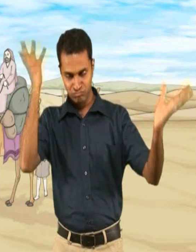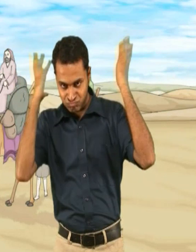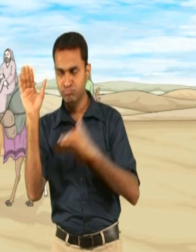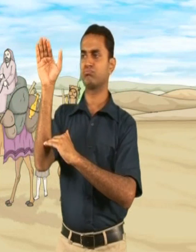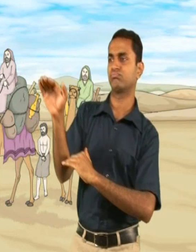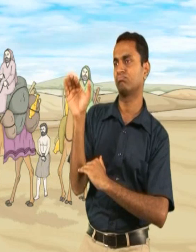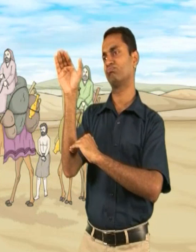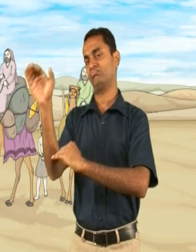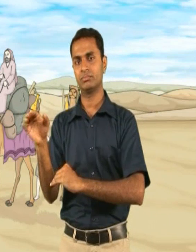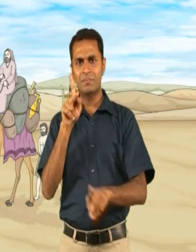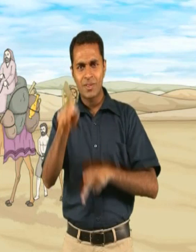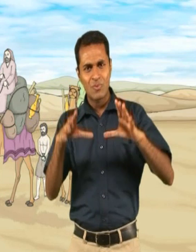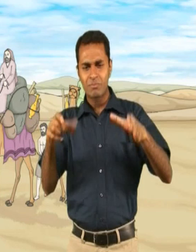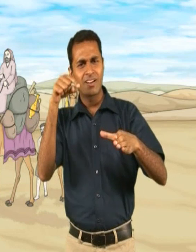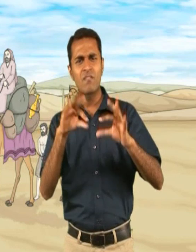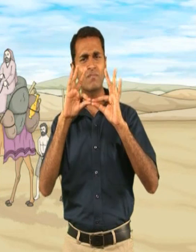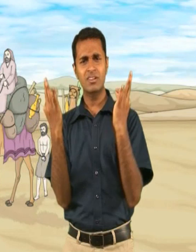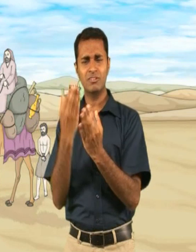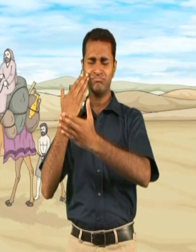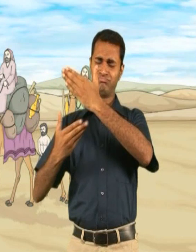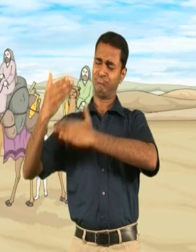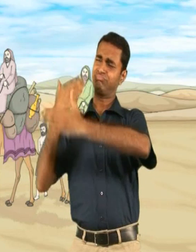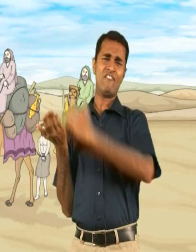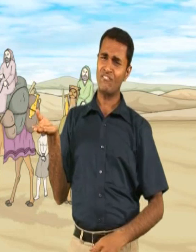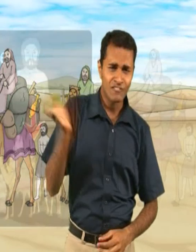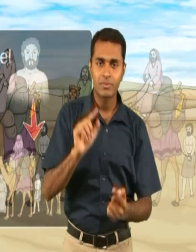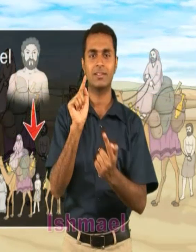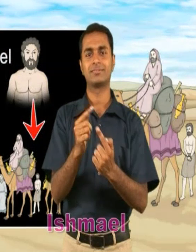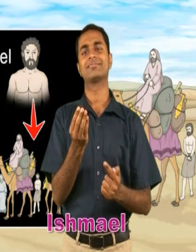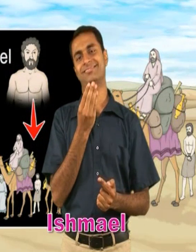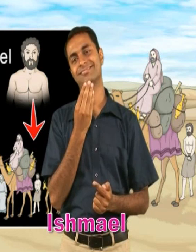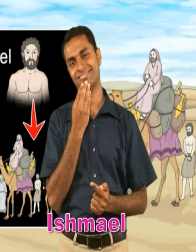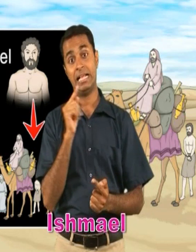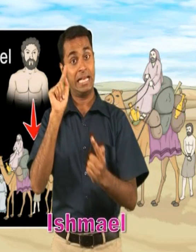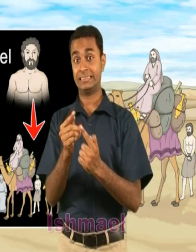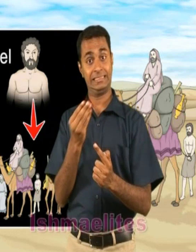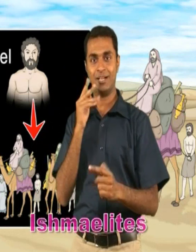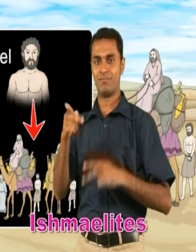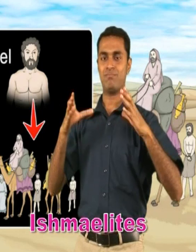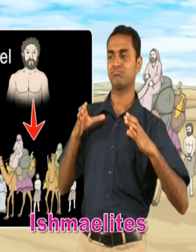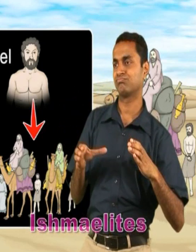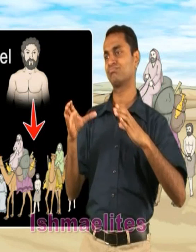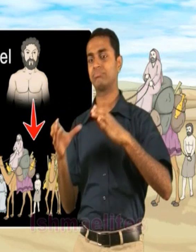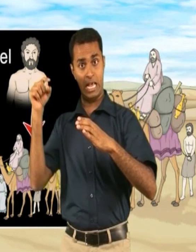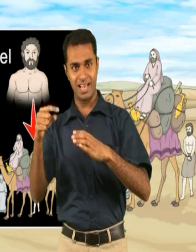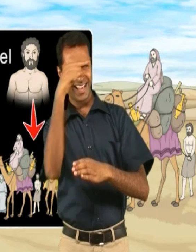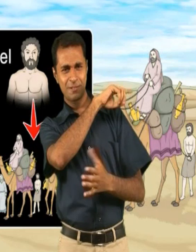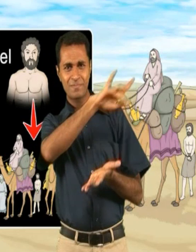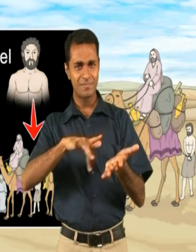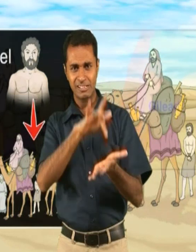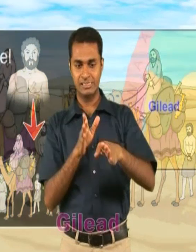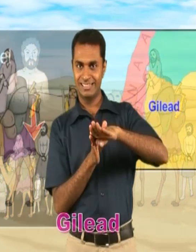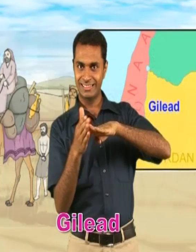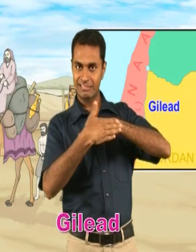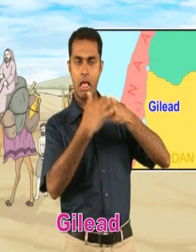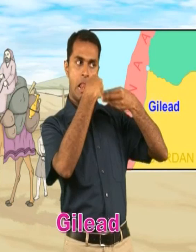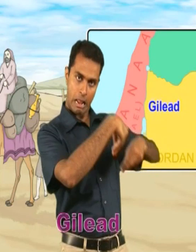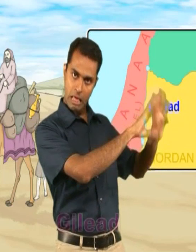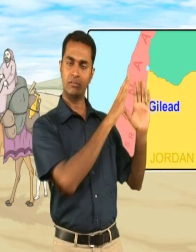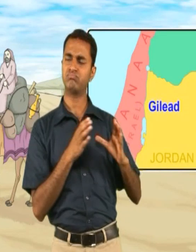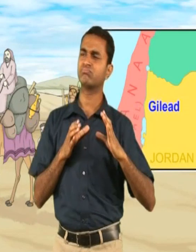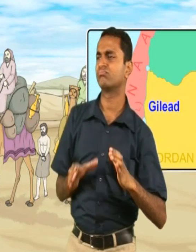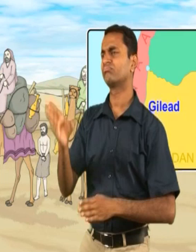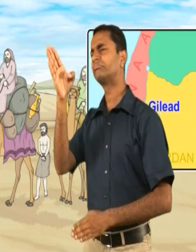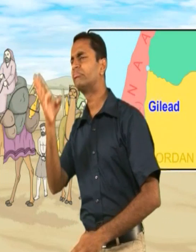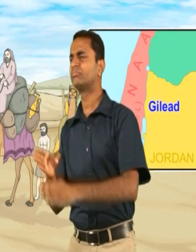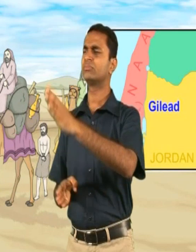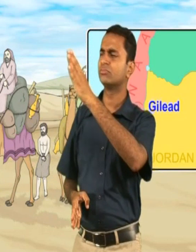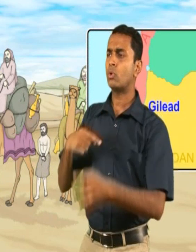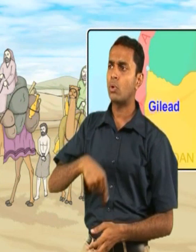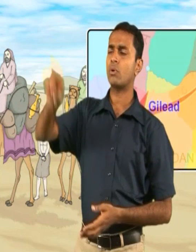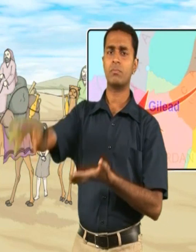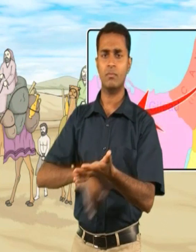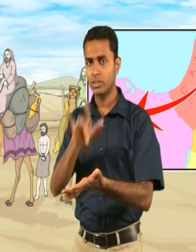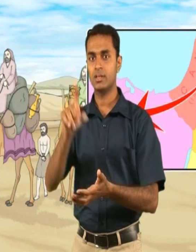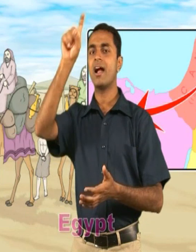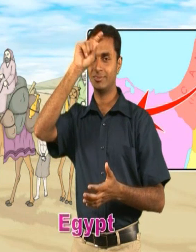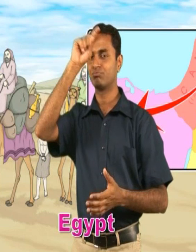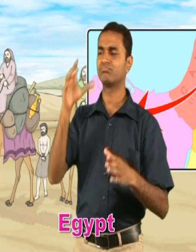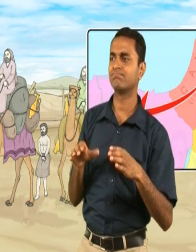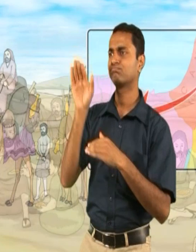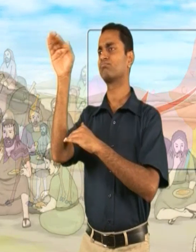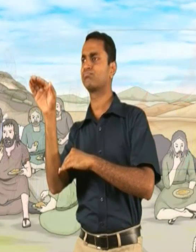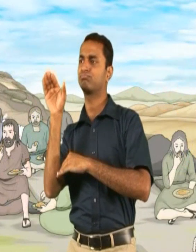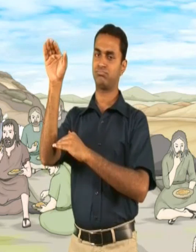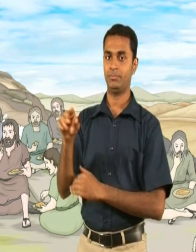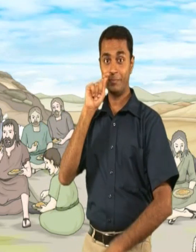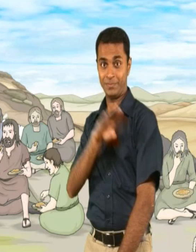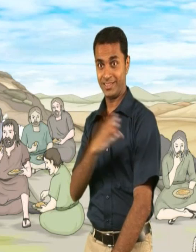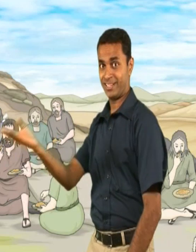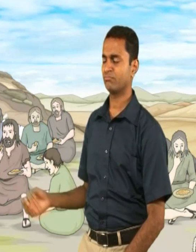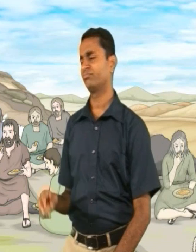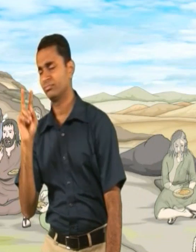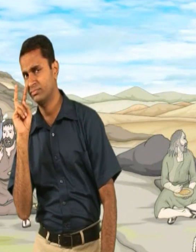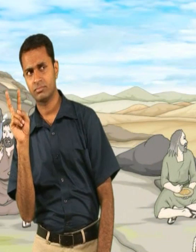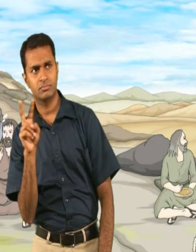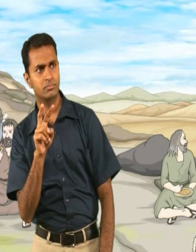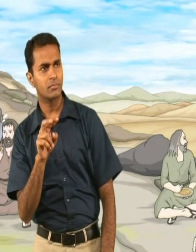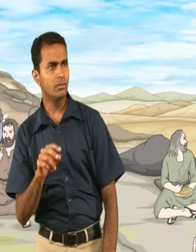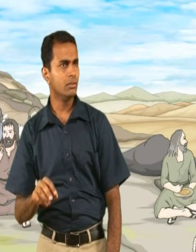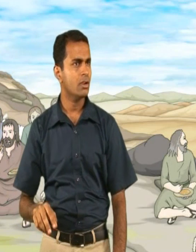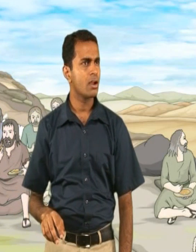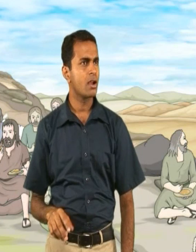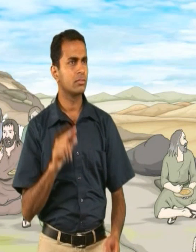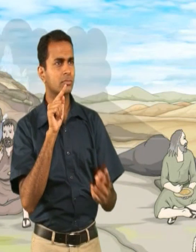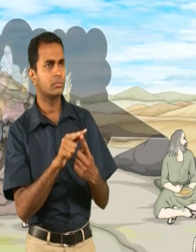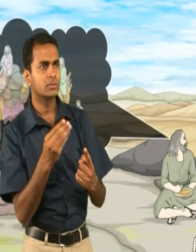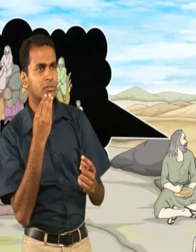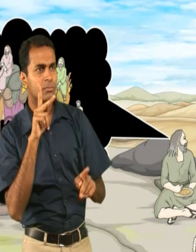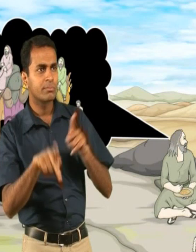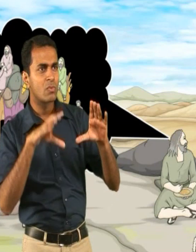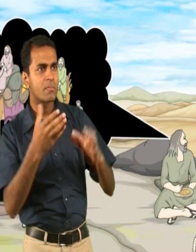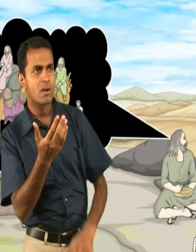Their camels were carrying spices, balm, and myrrh on their way down to Egypt.